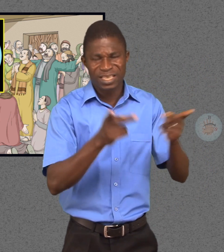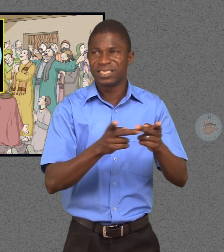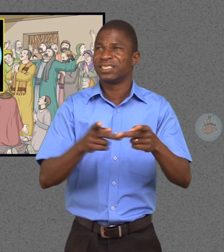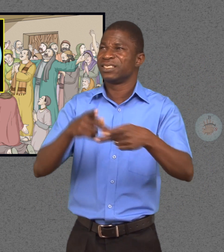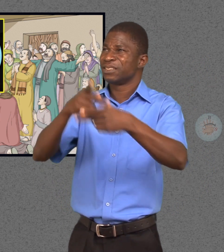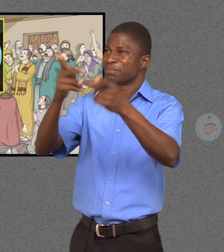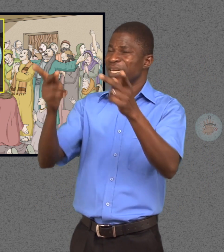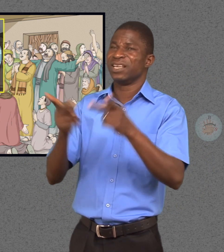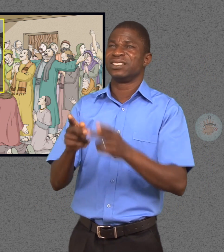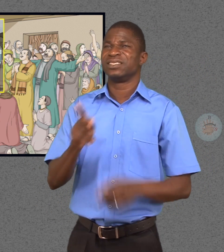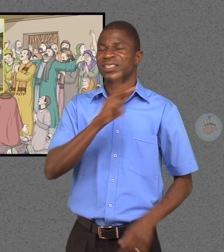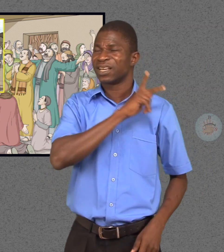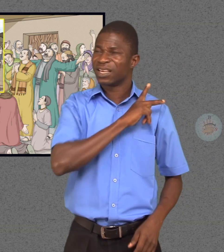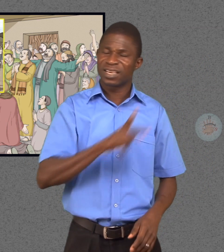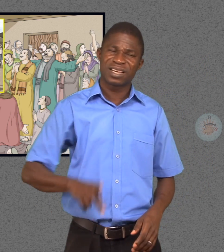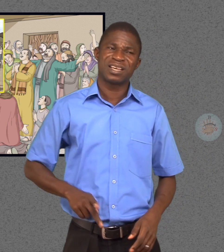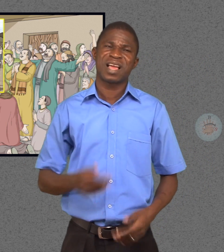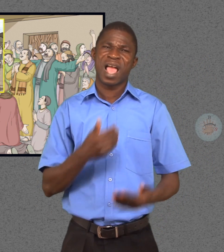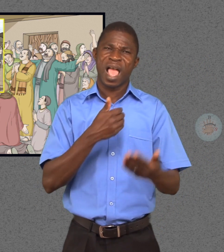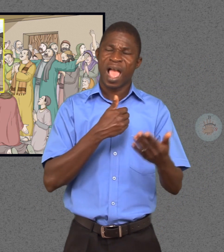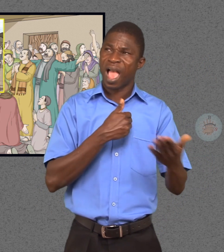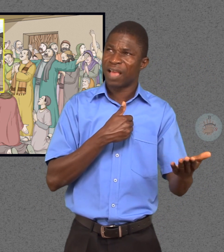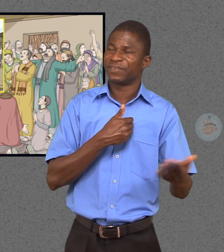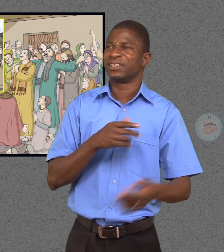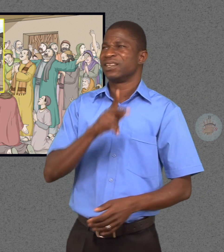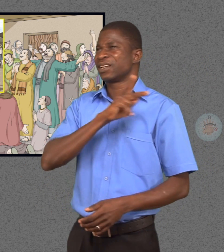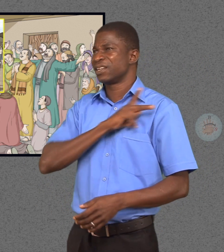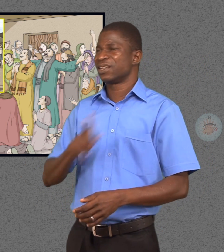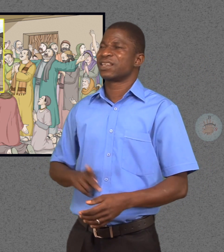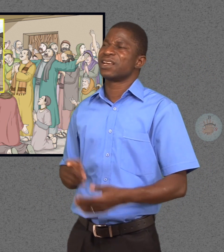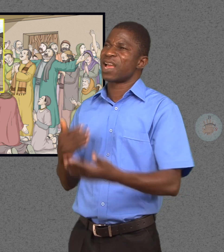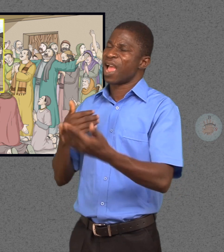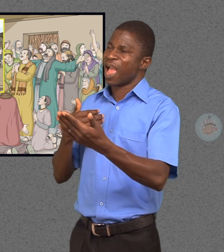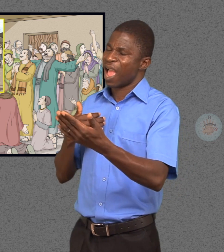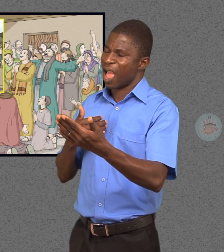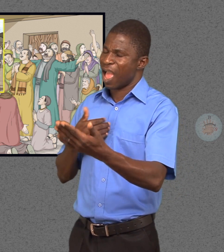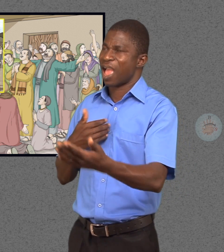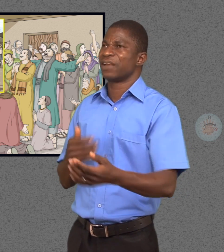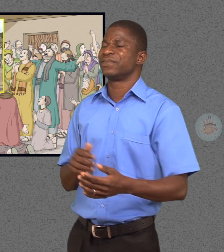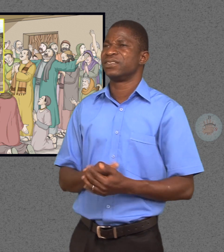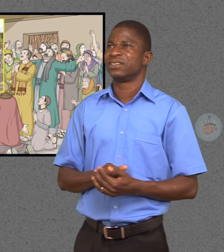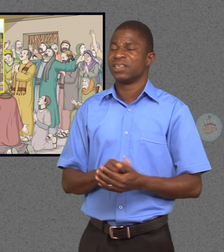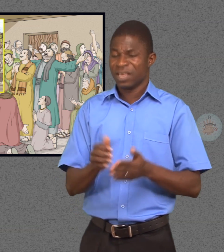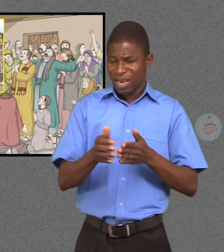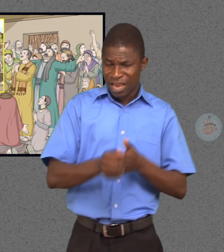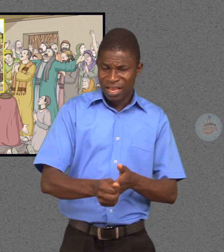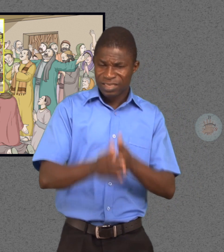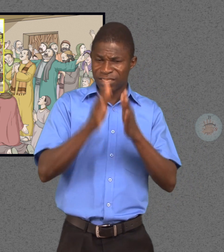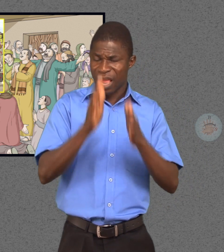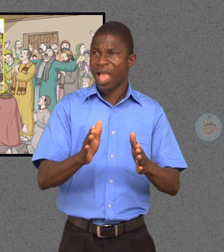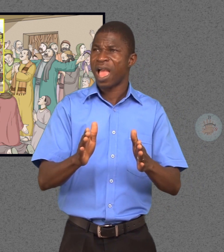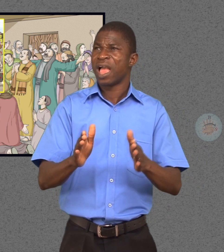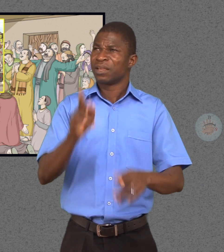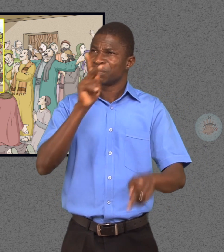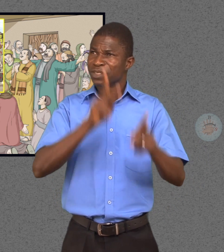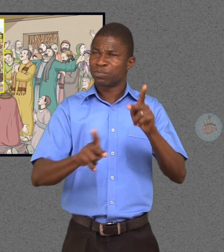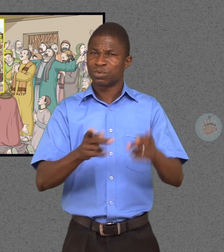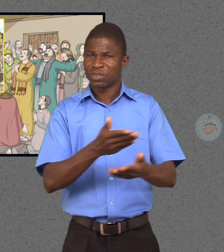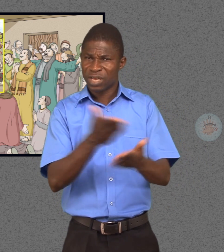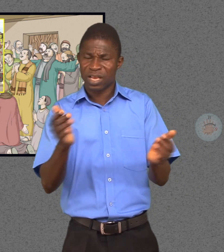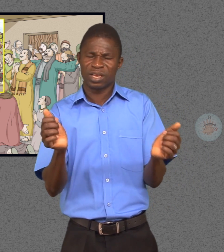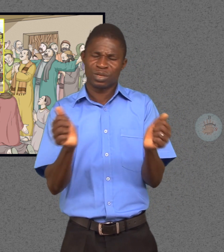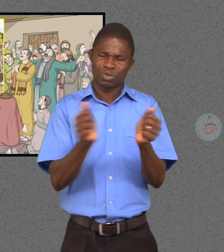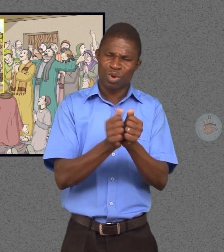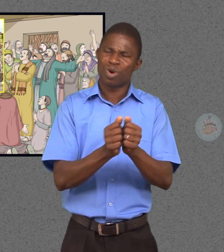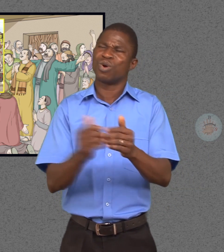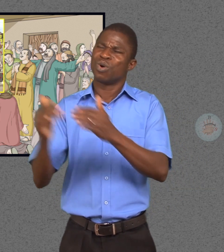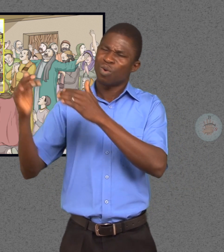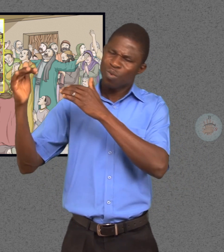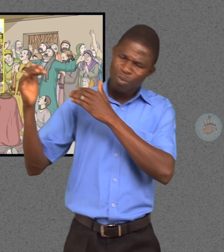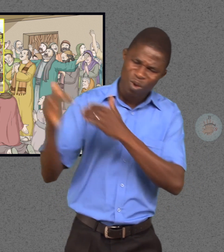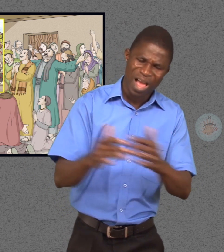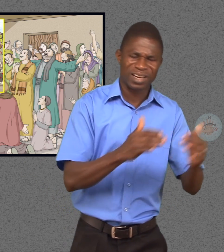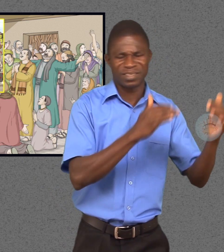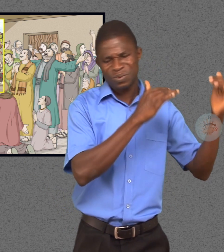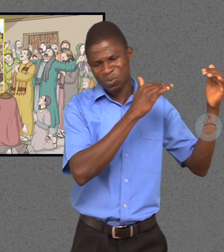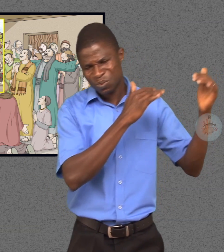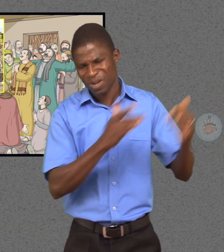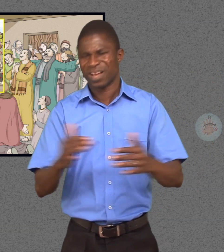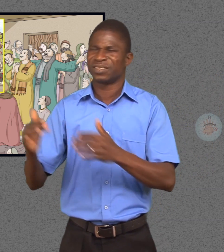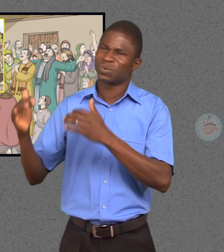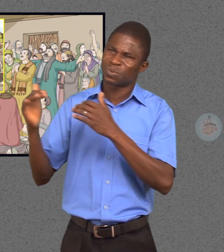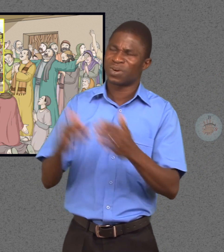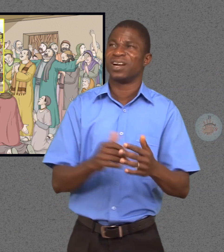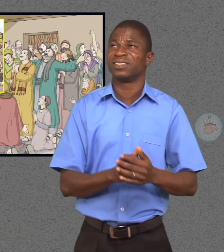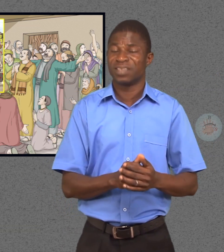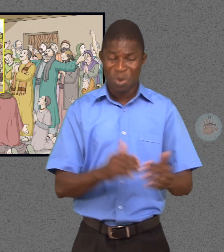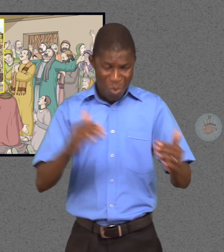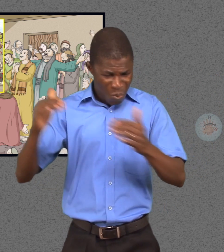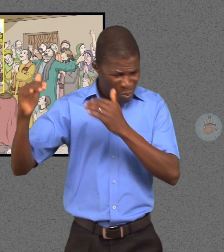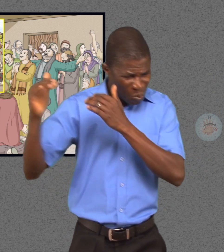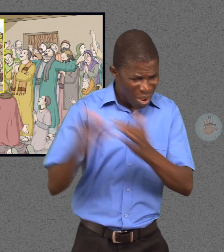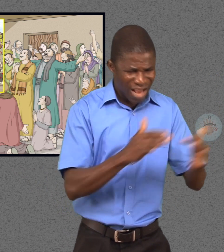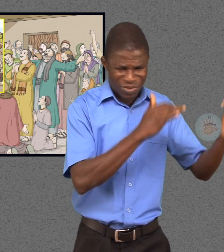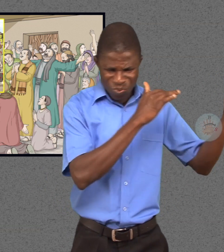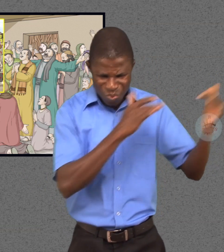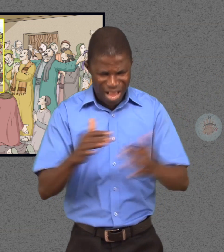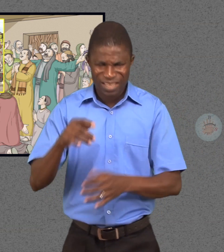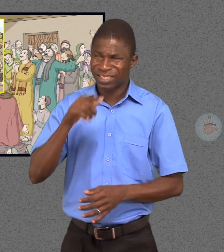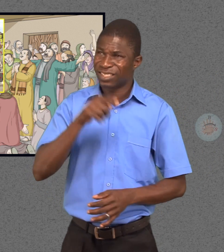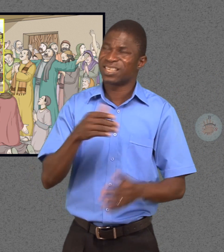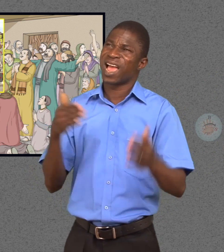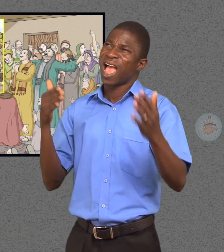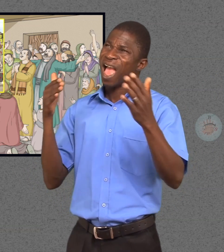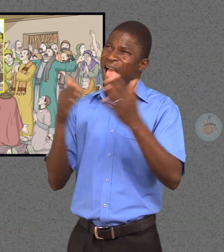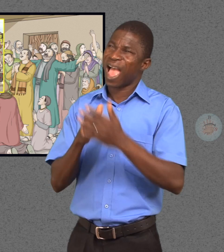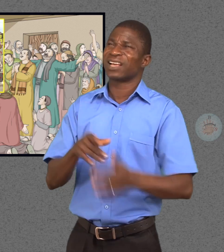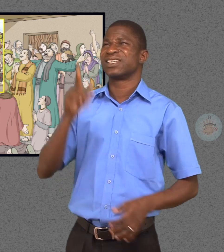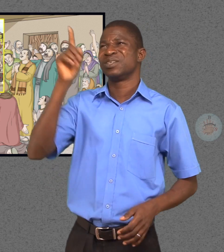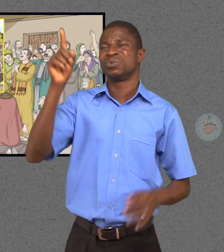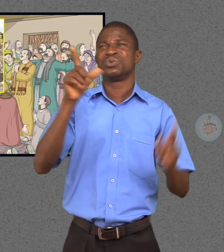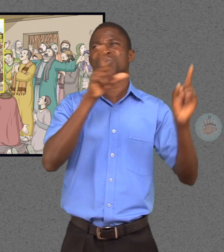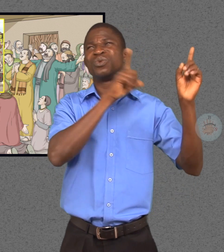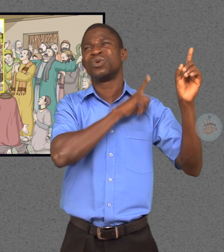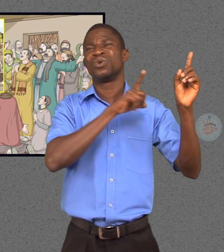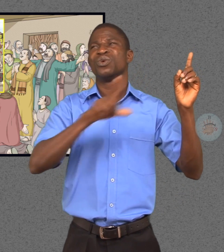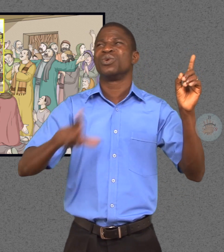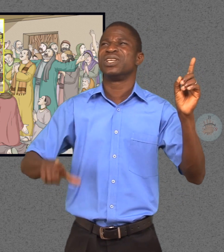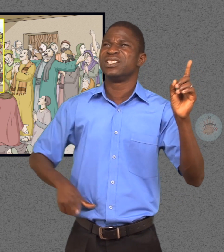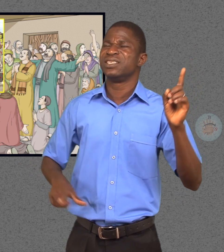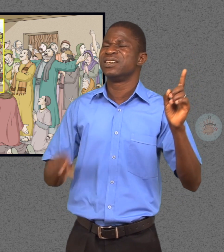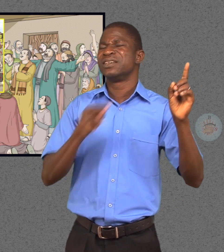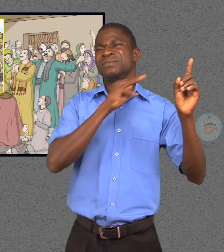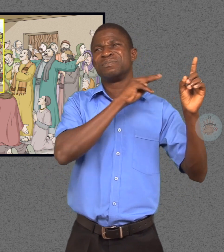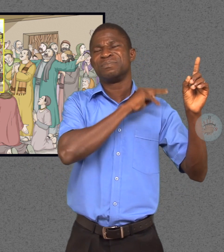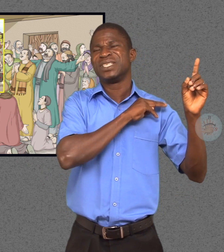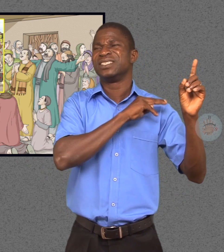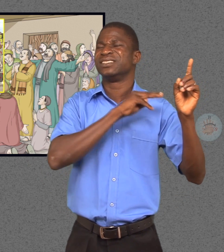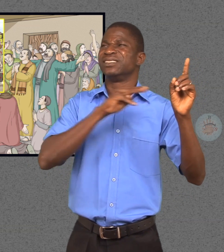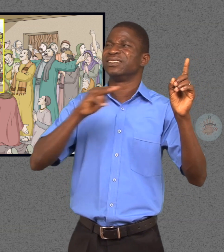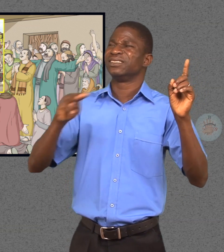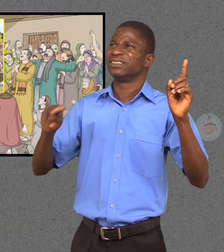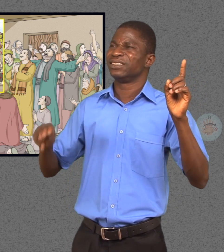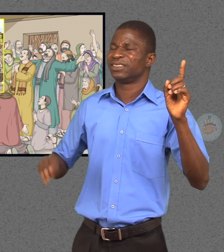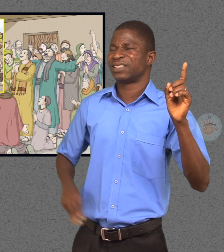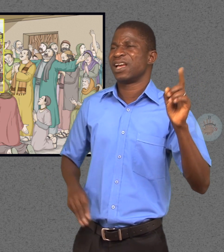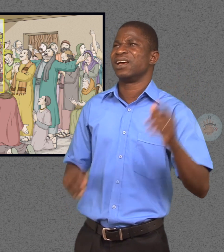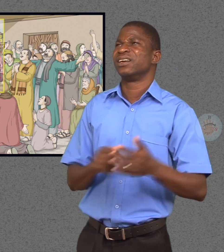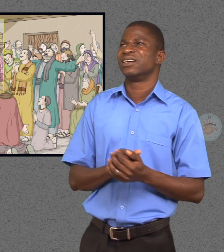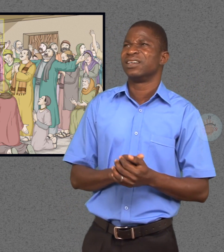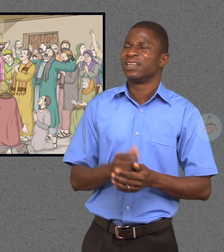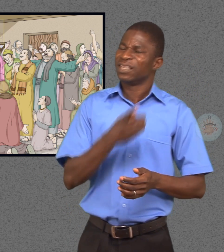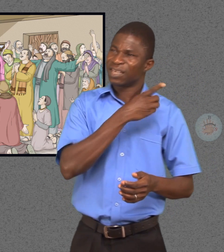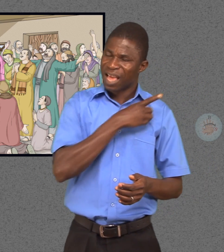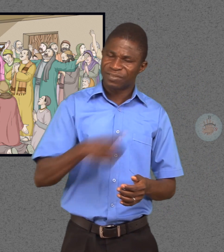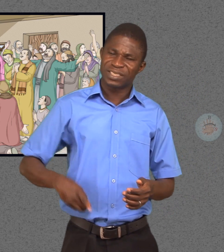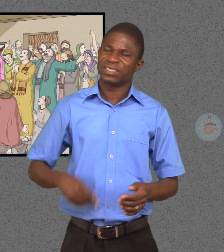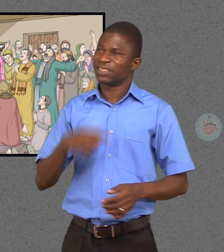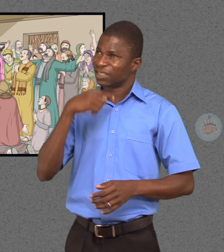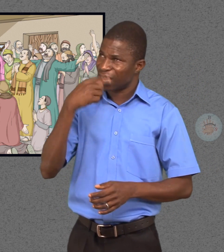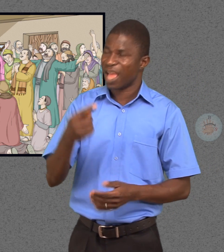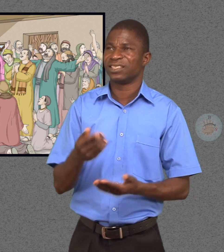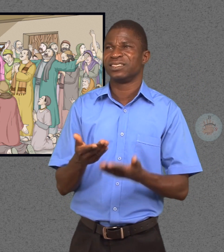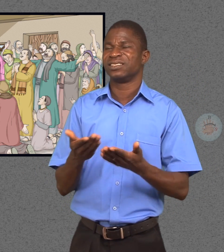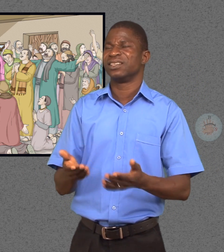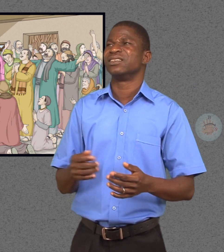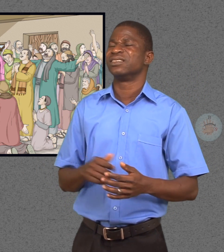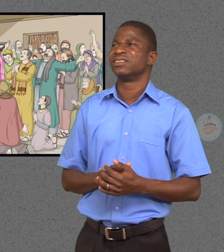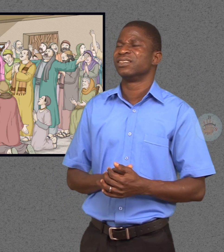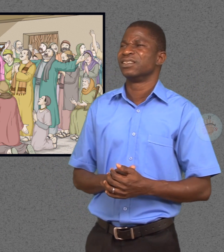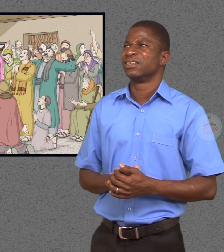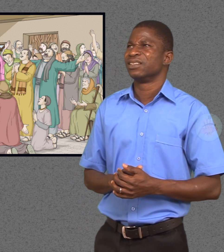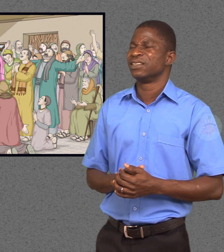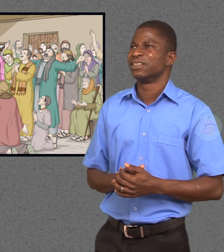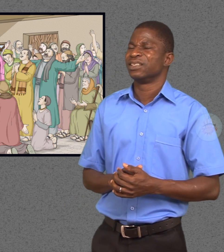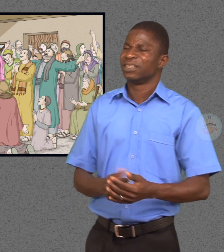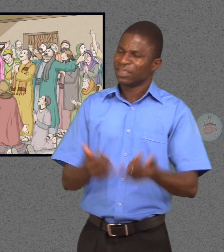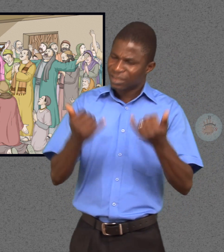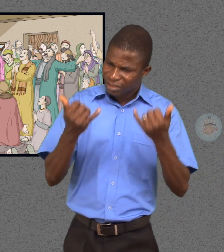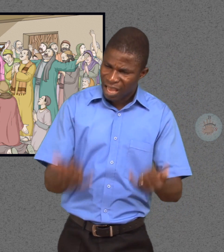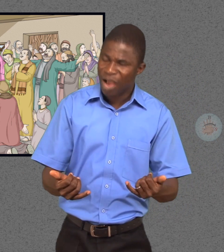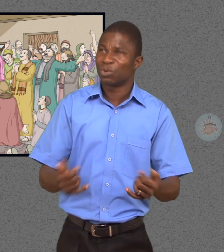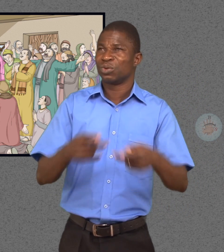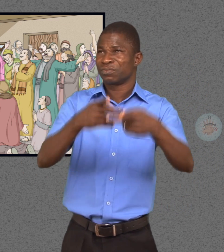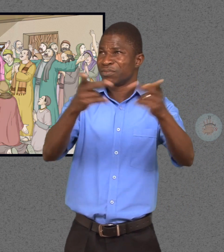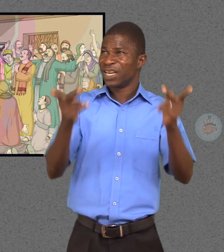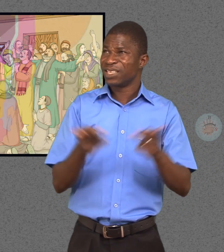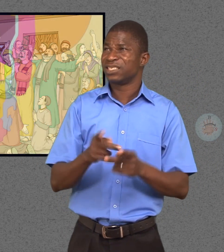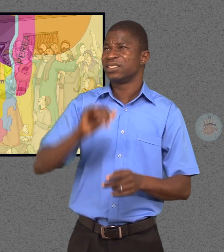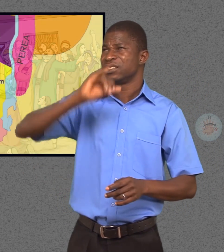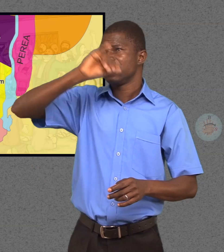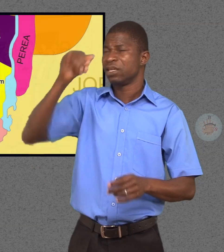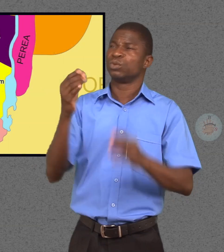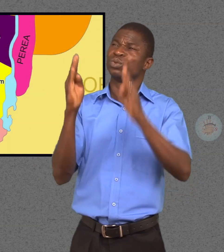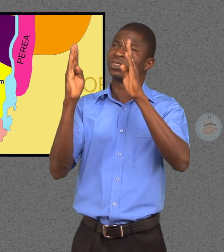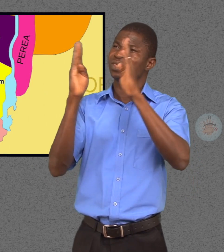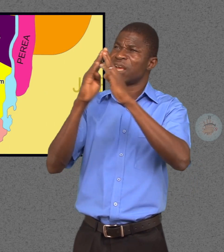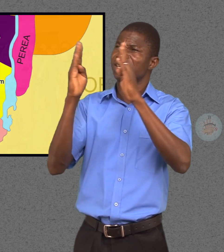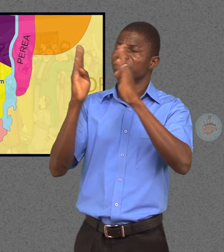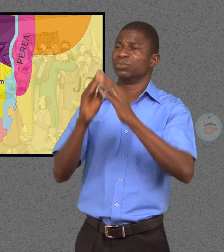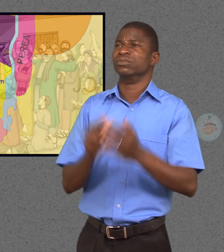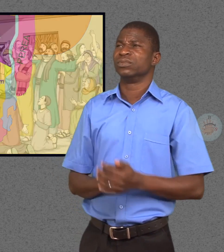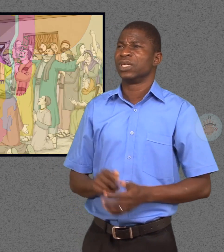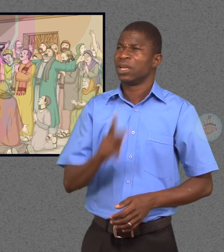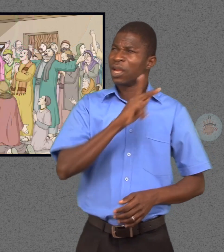The kings of the earth take their stand and the rulers gather together against the Lord and against His Anointed One.’